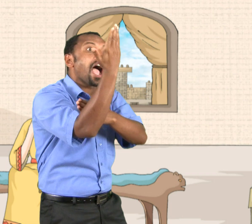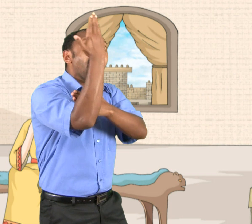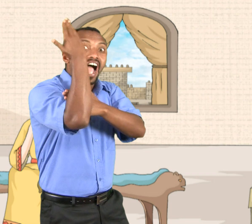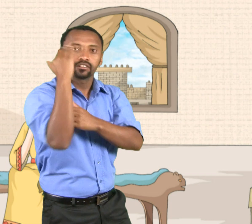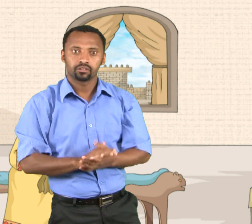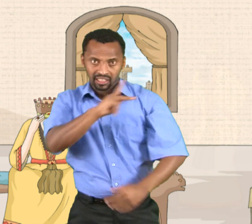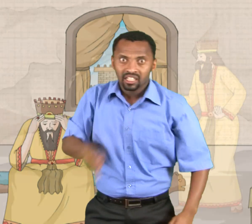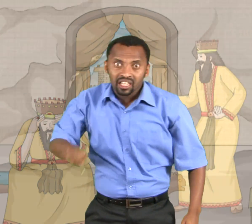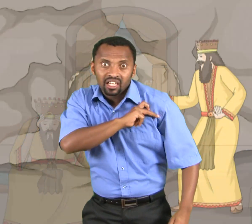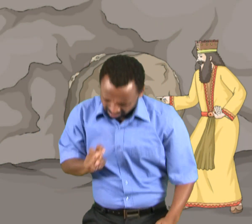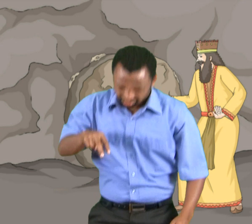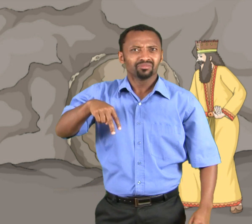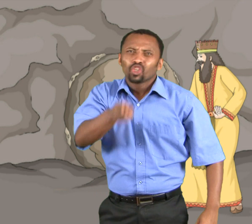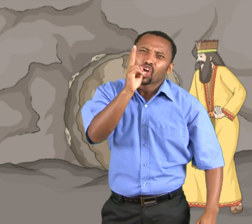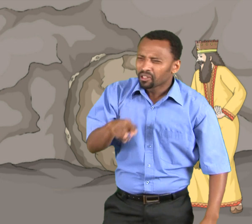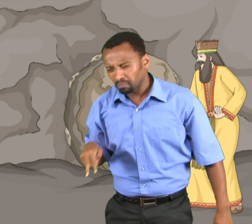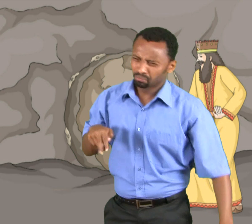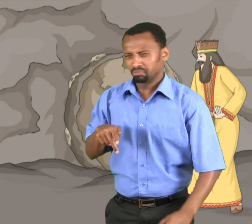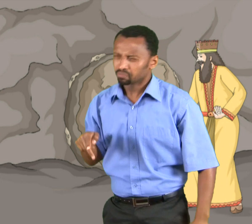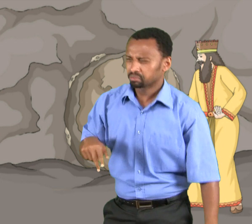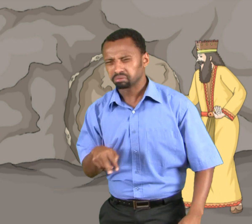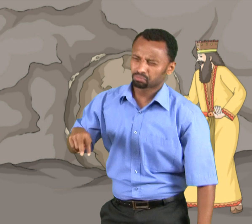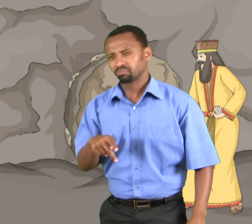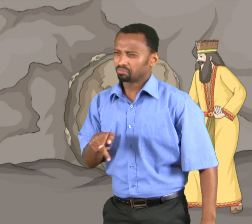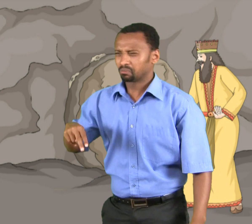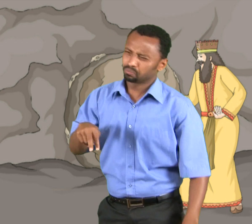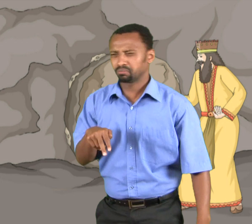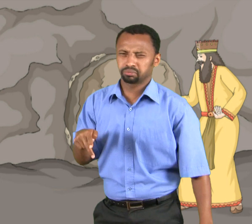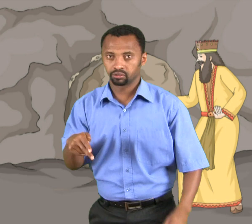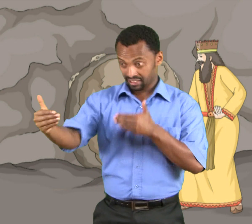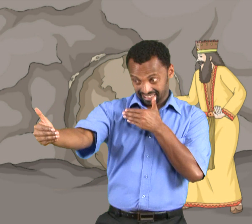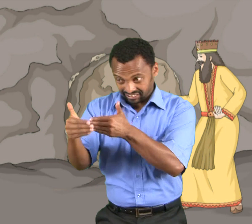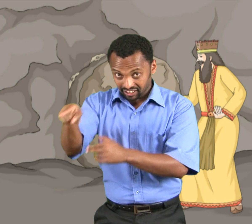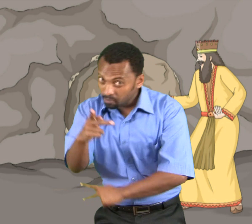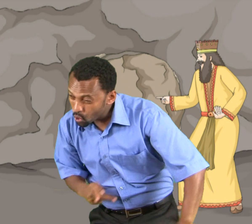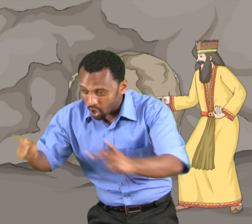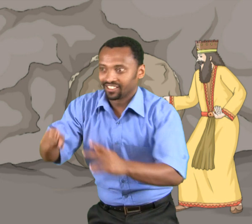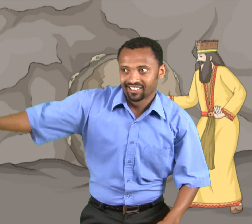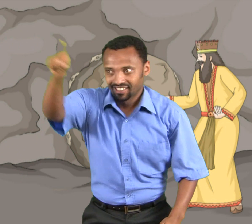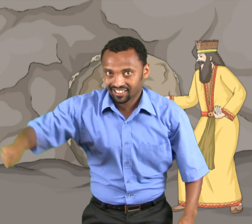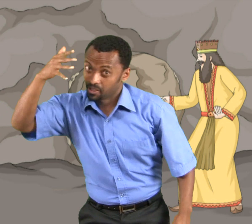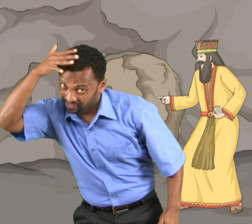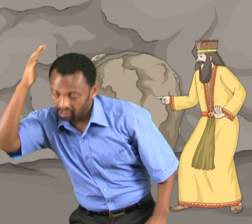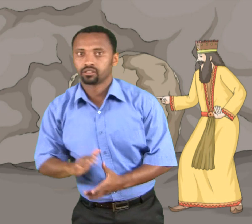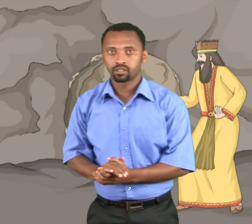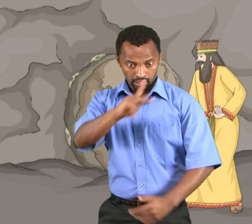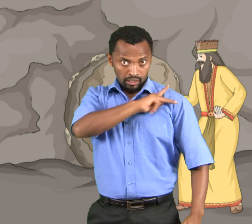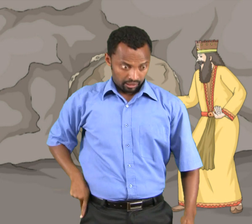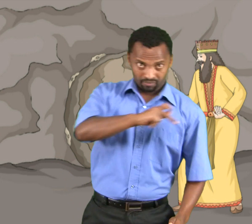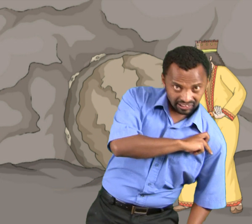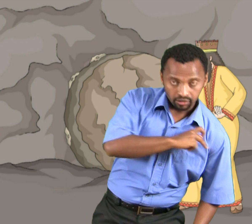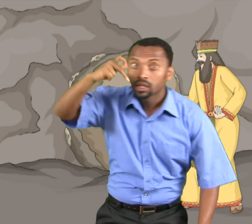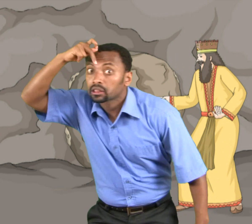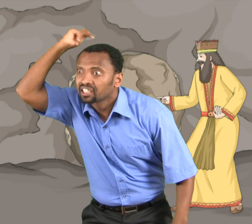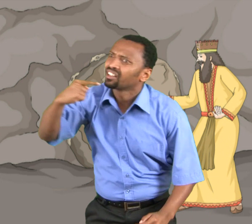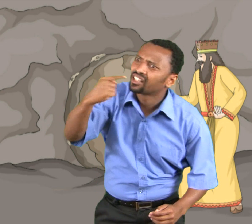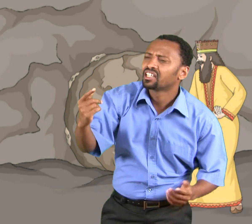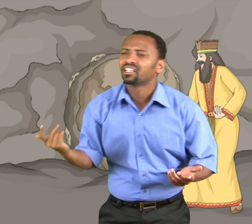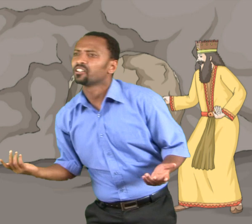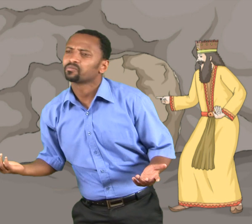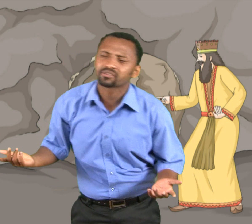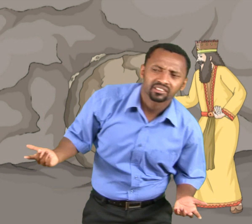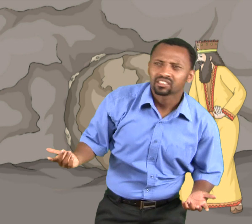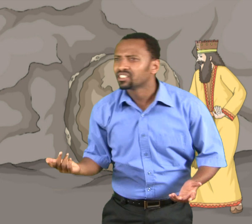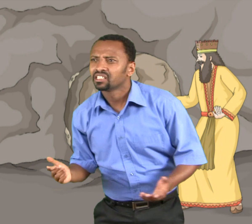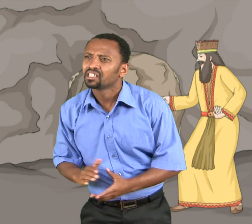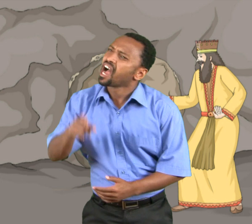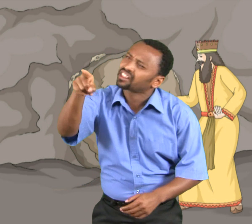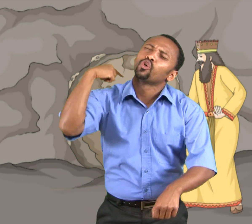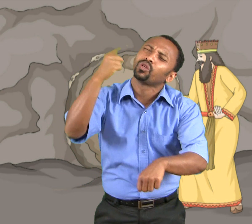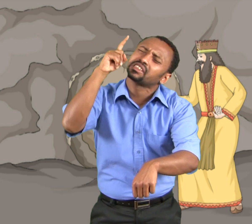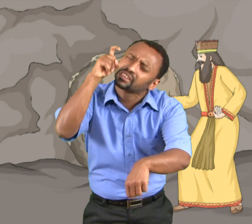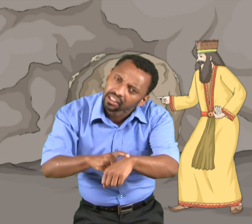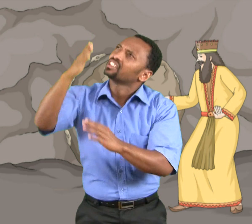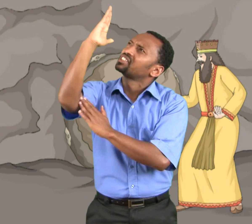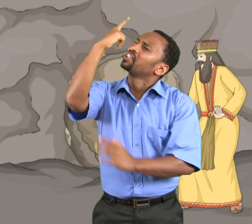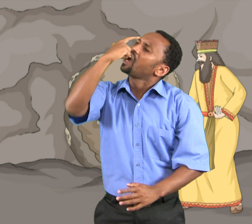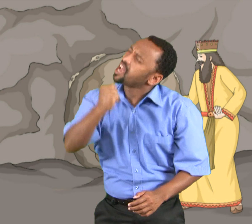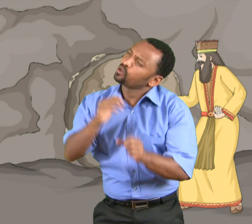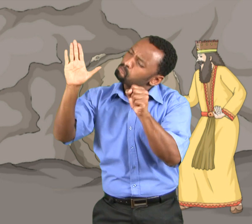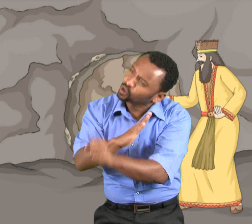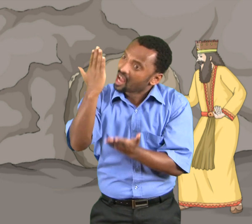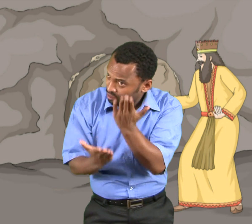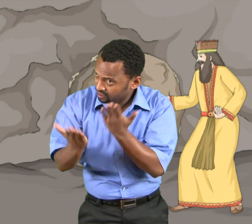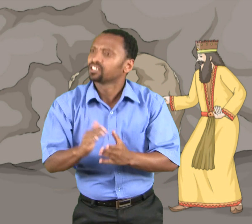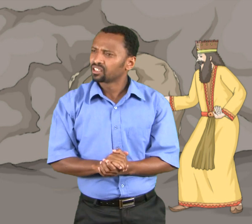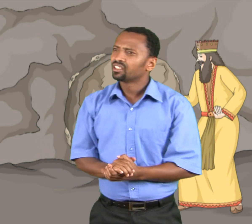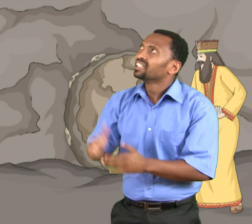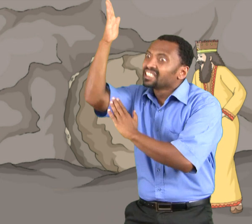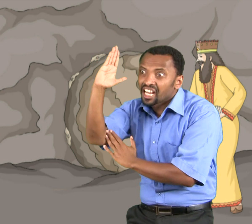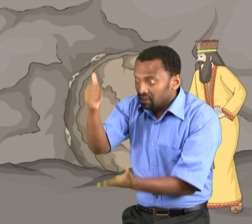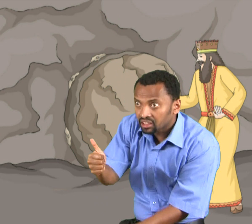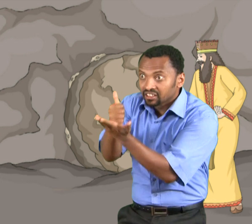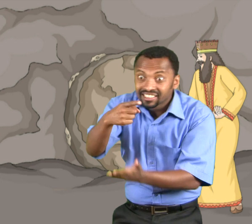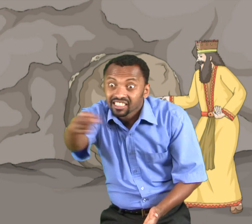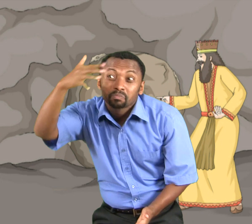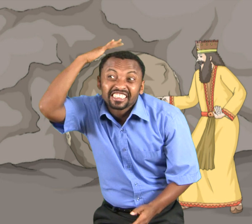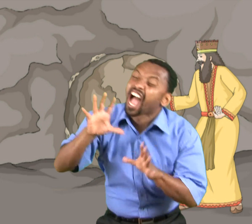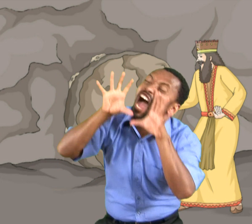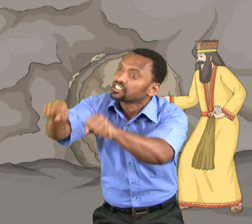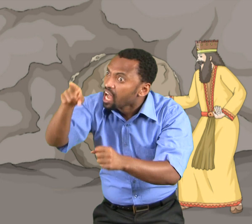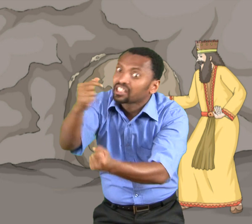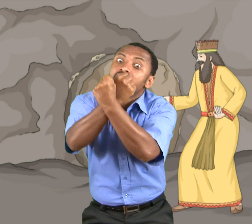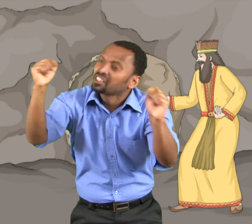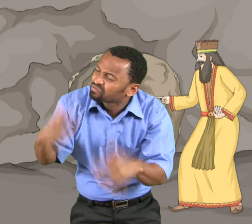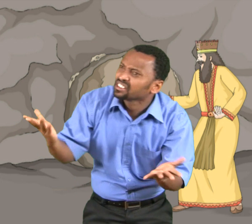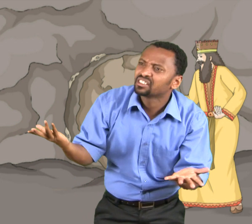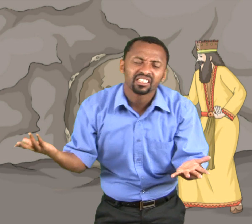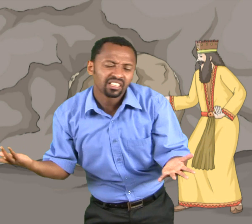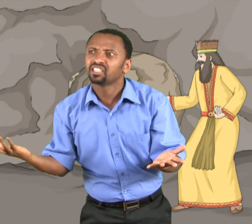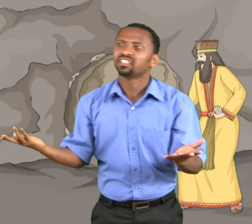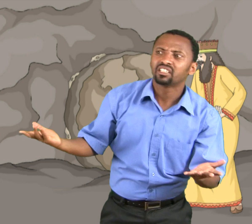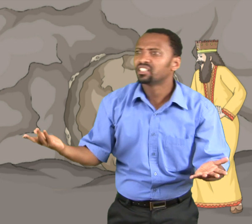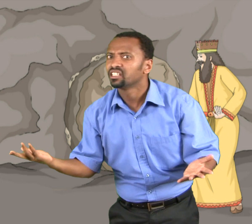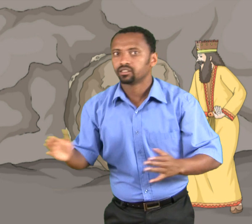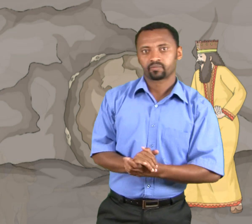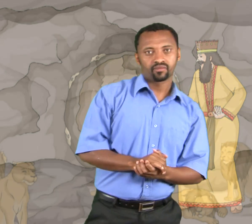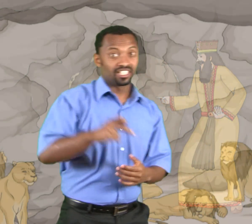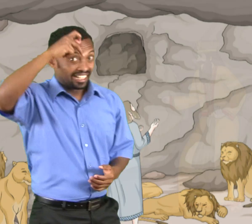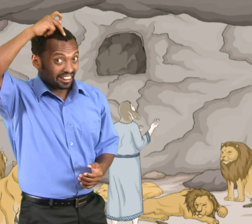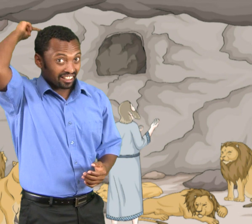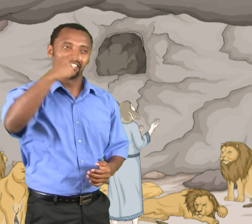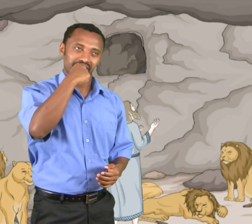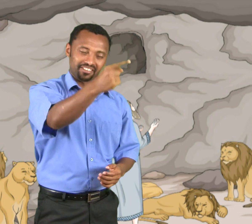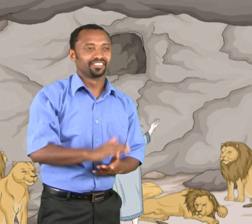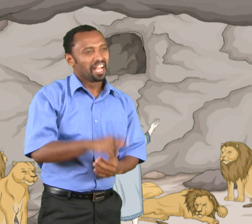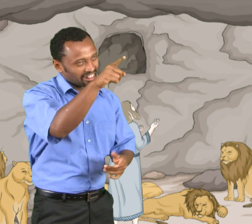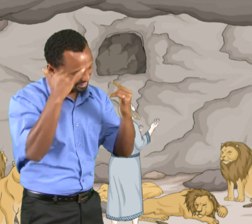When he reached the den, he cried out in a voice of anguish, “O Daniel, servant of the living God, has your God, whom you serve continually, been able to deliver you from the lions?”